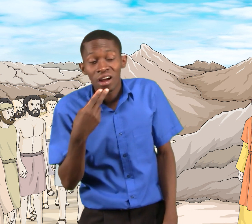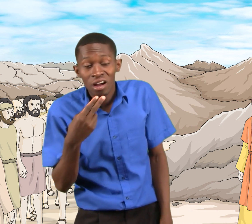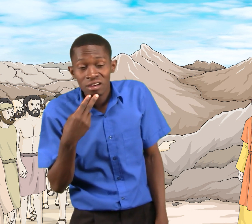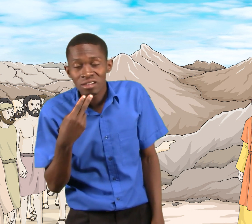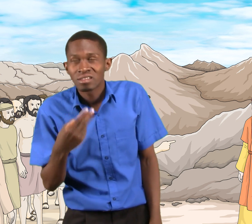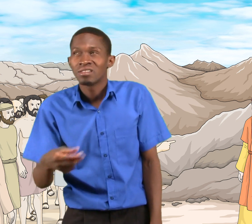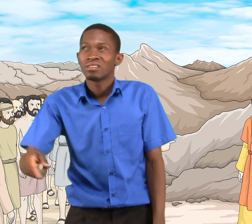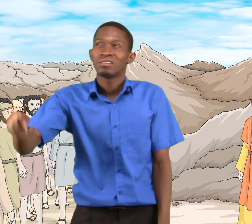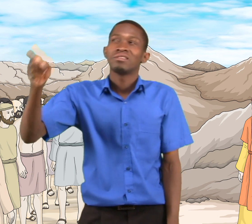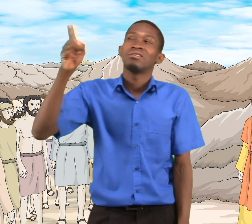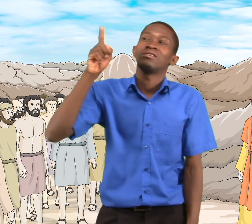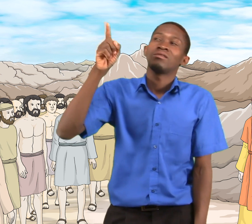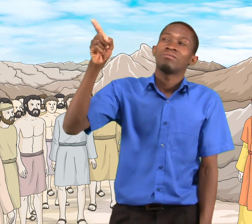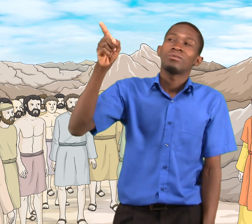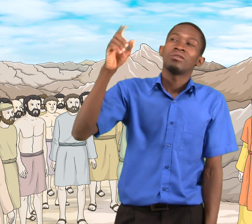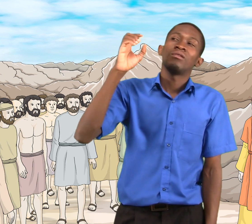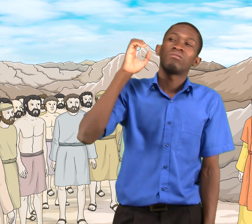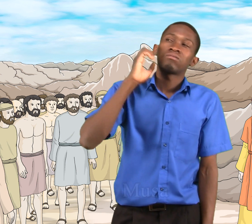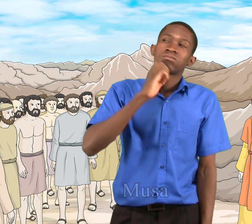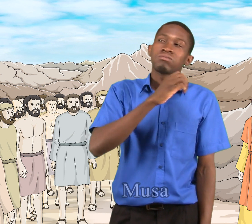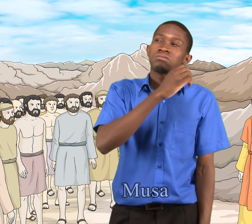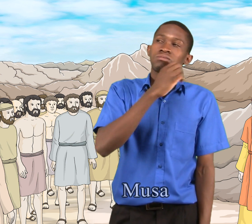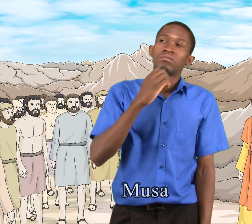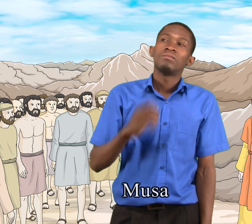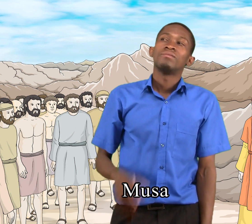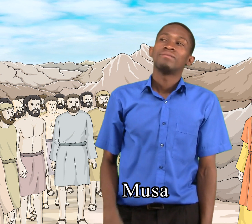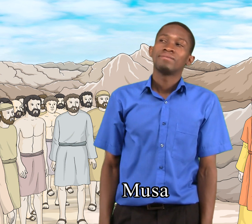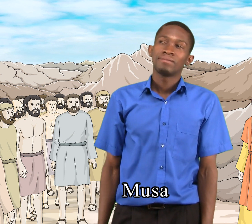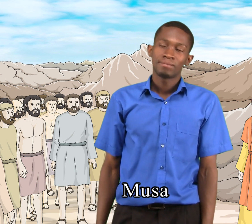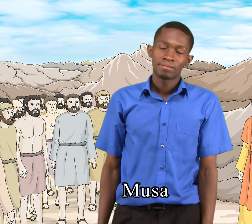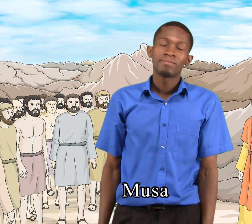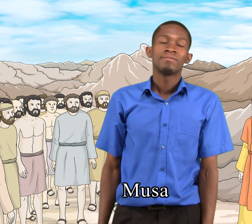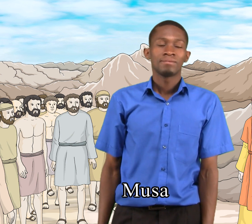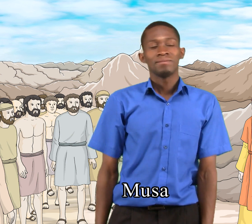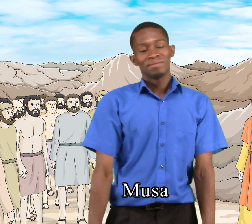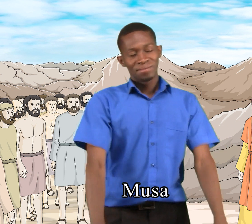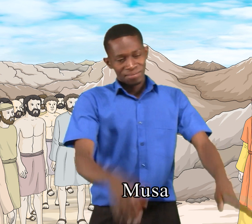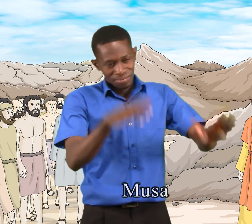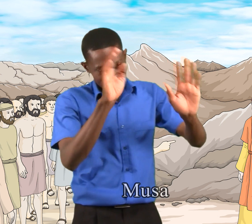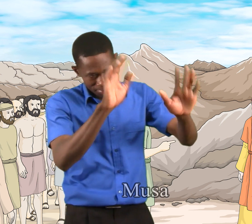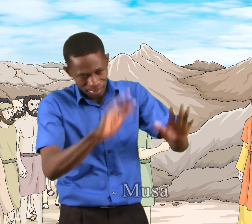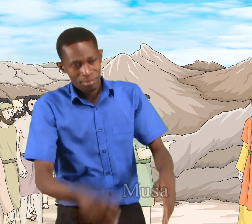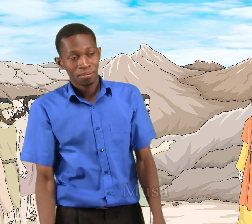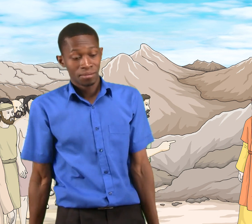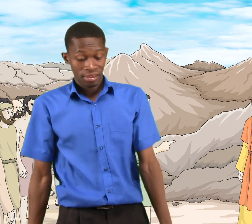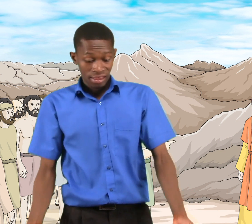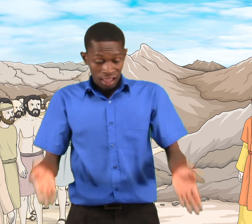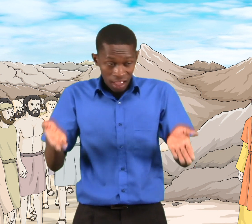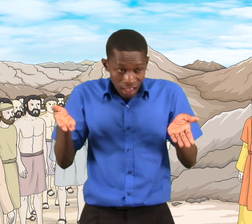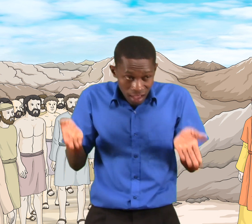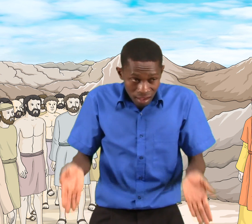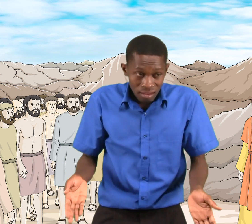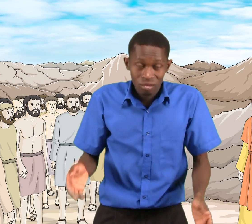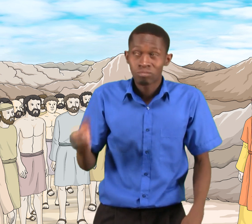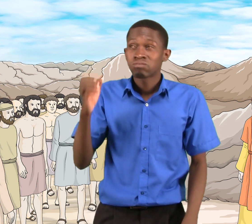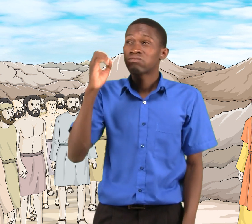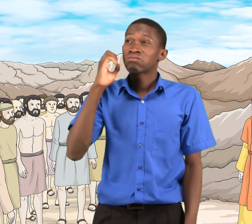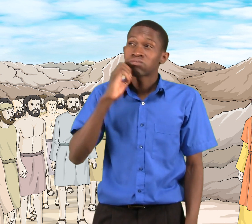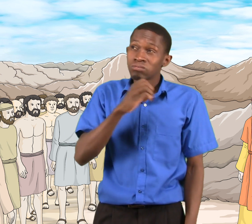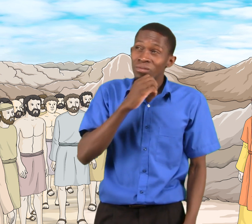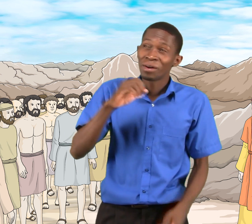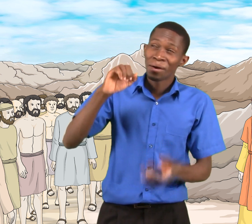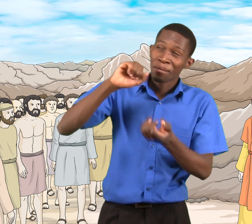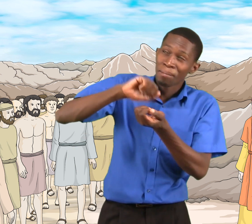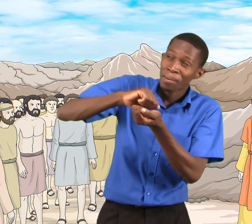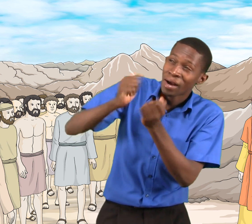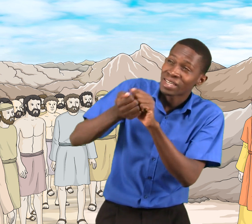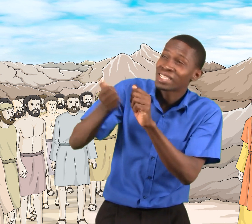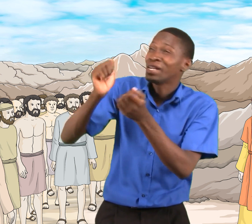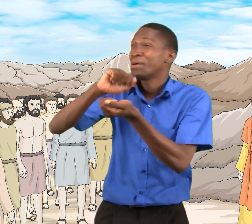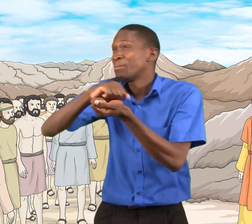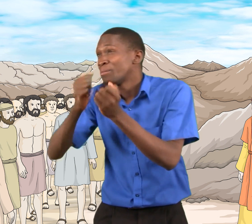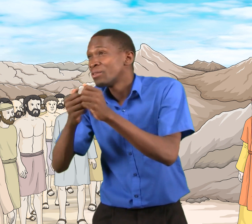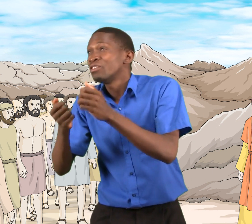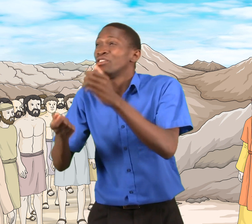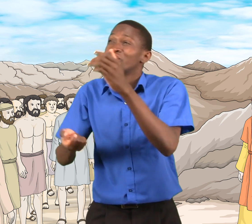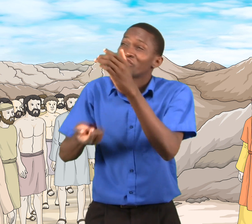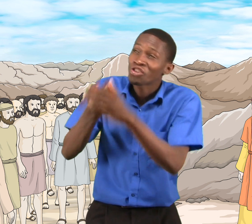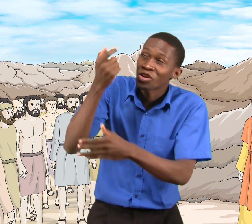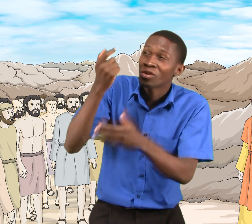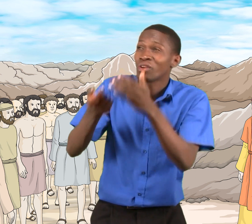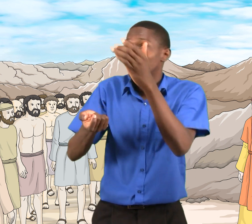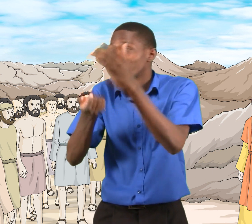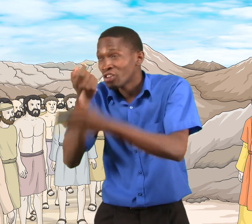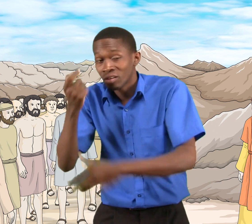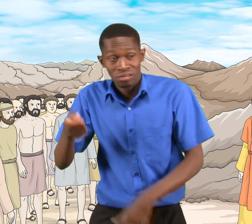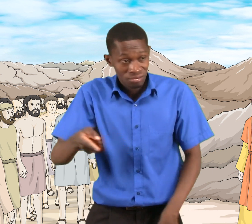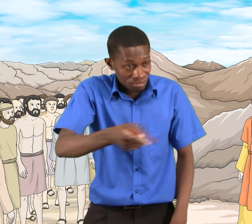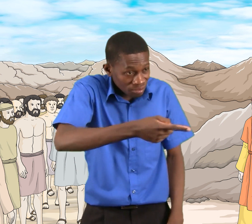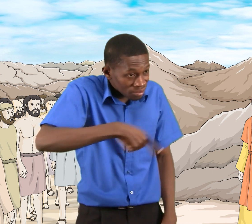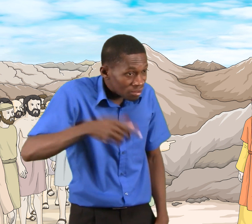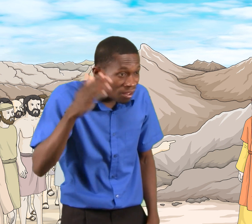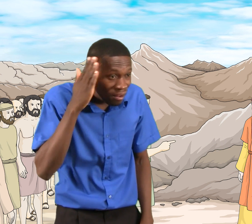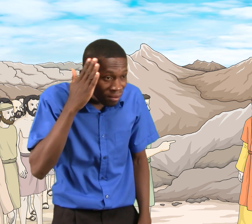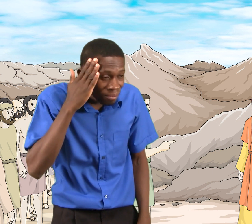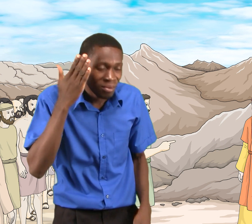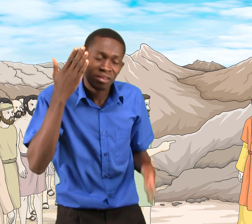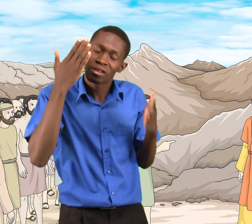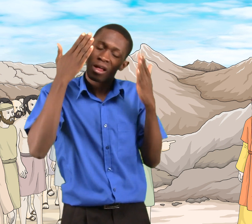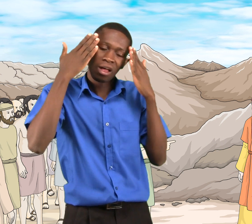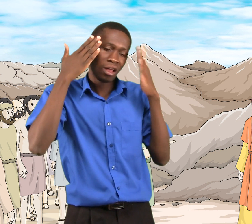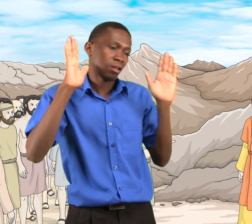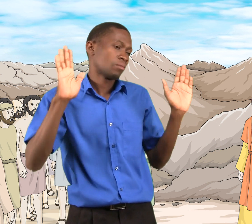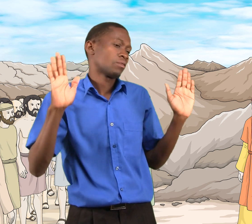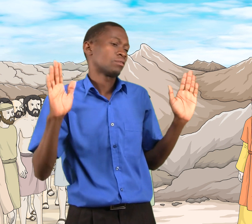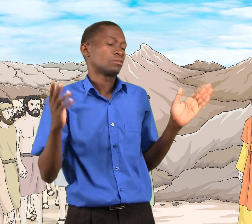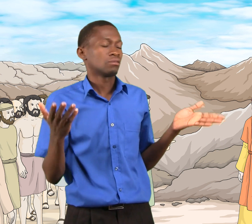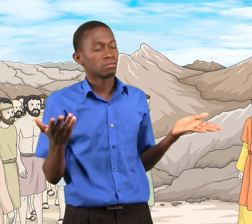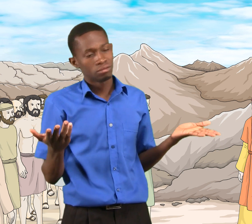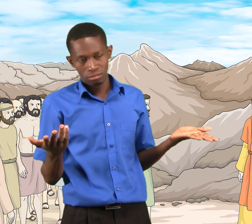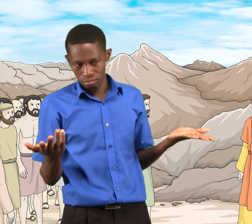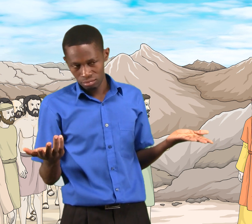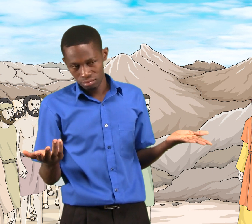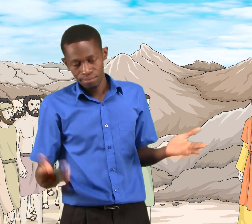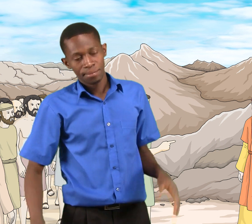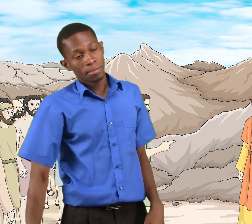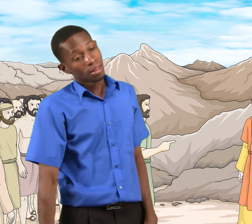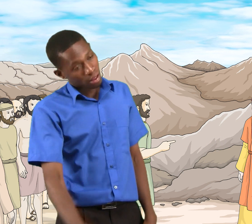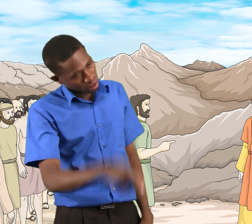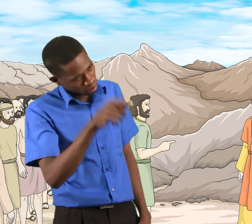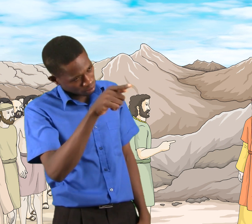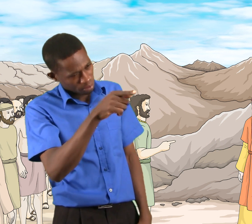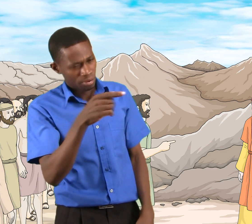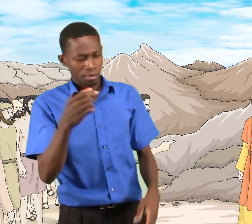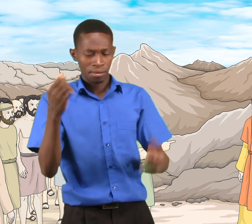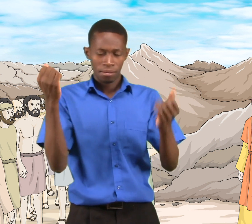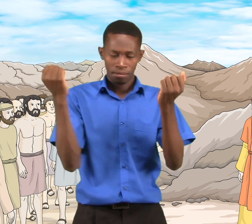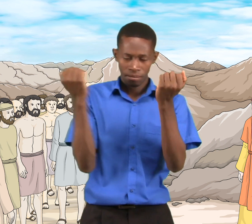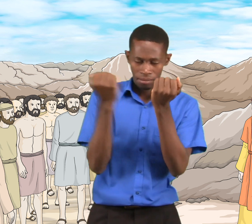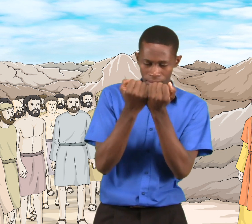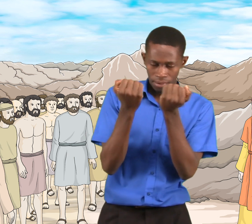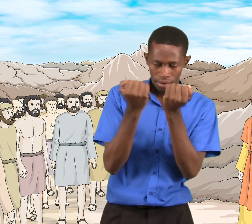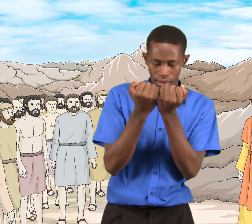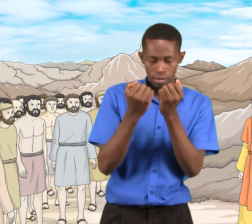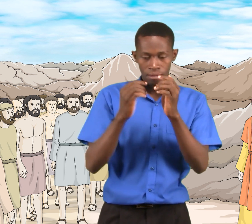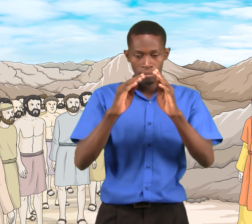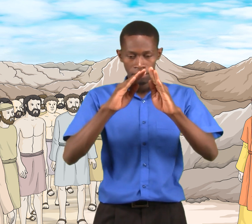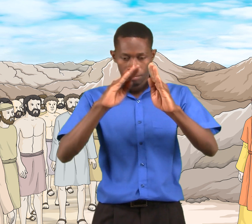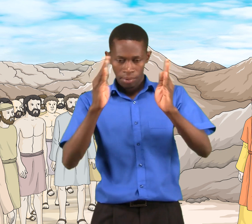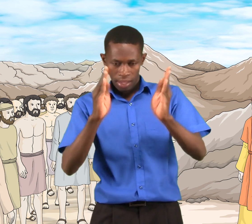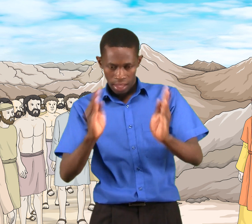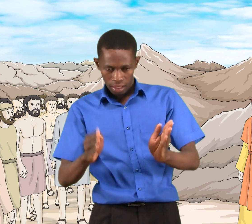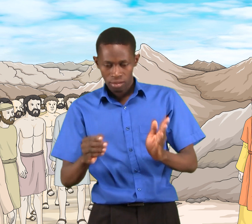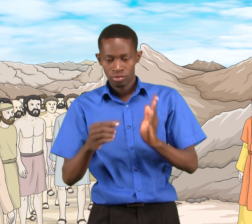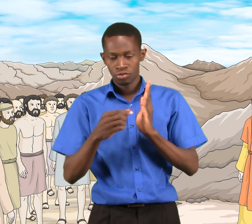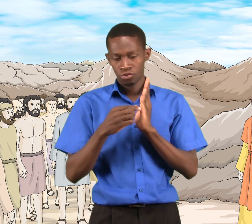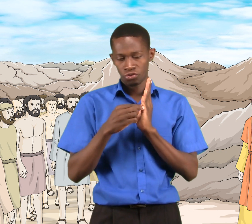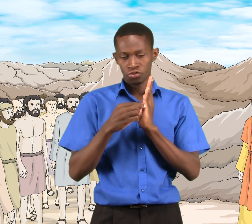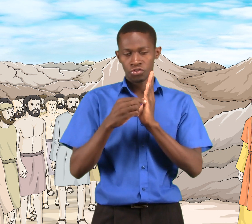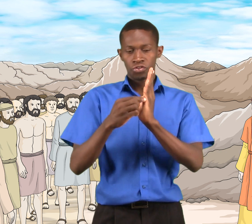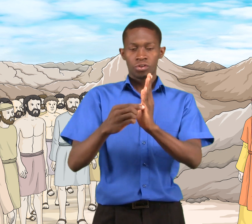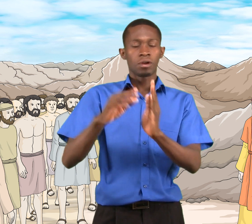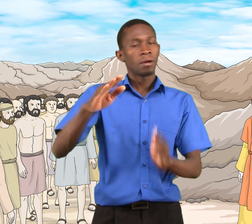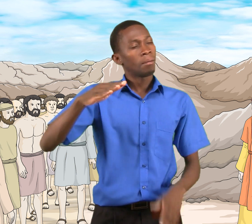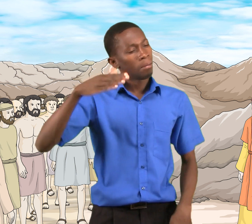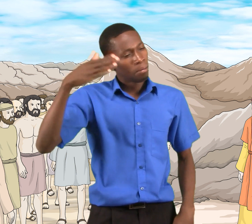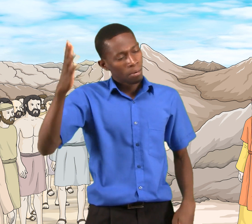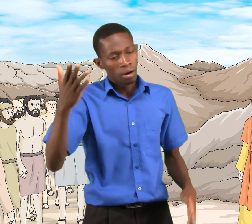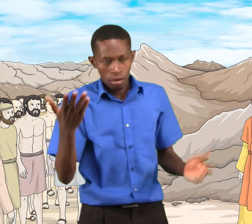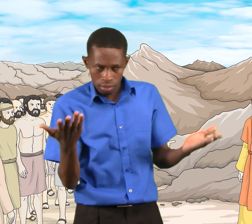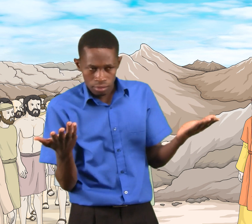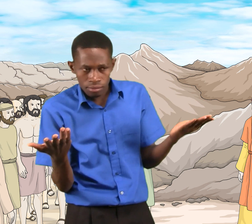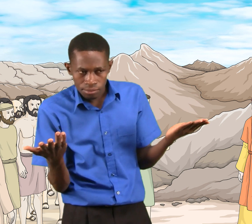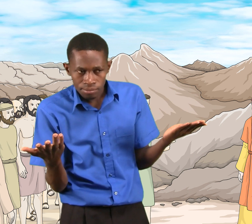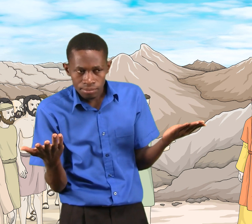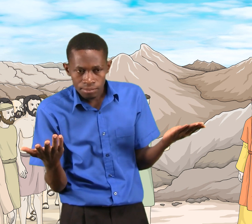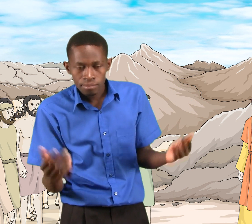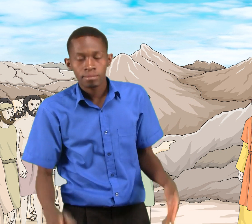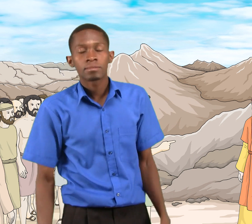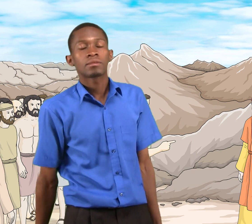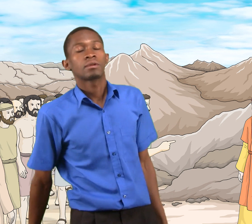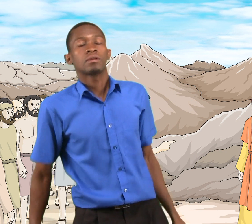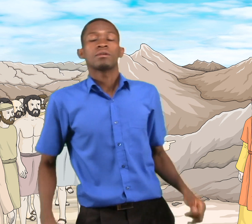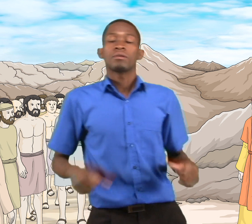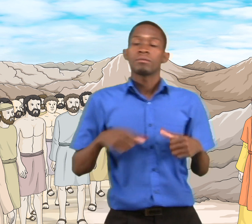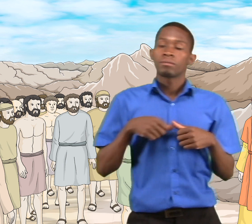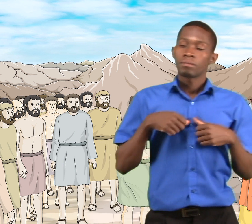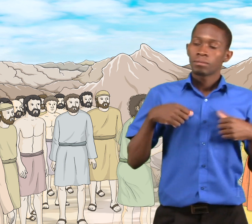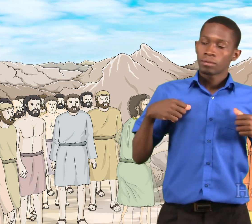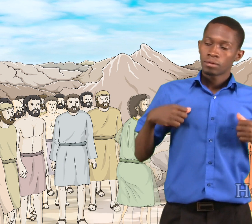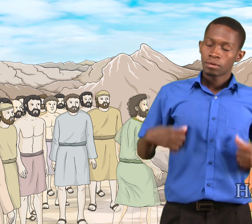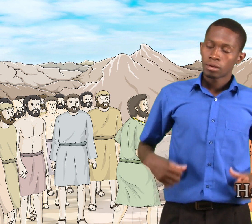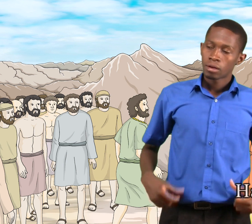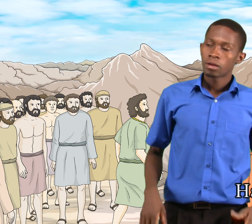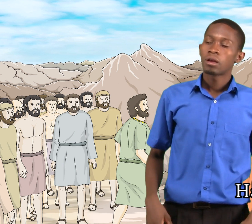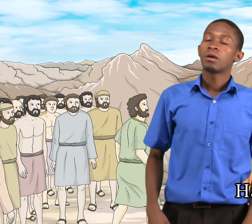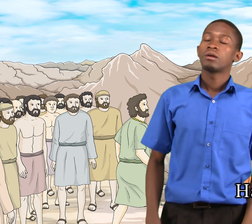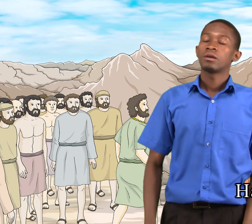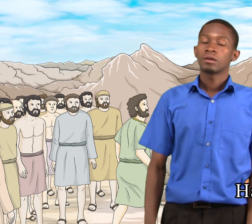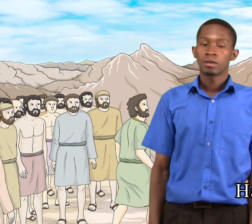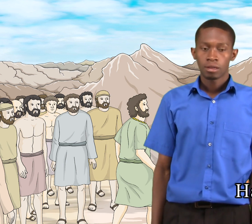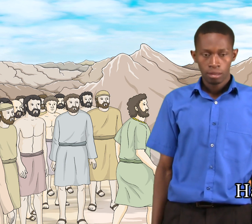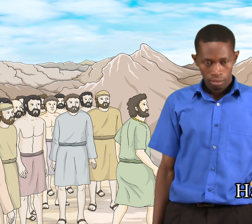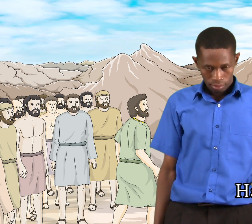As for this Moses who brought us up out of the land of Egypt, we do not know what has happened to him!”